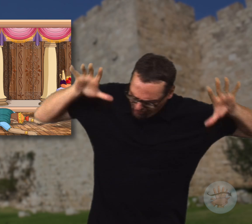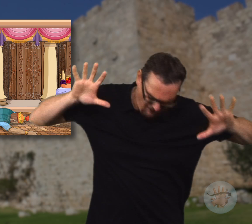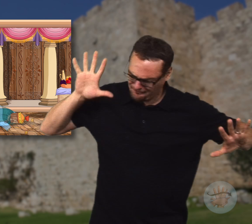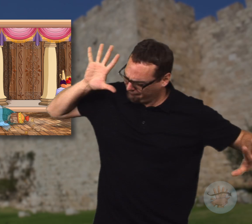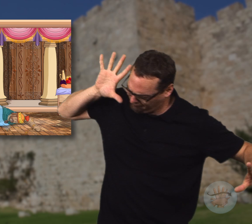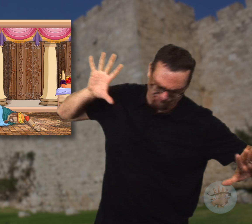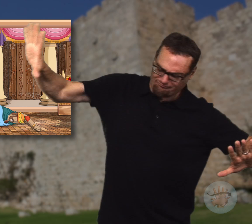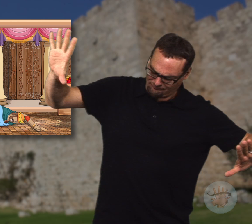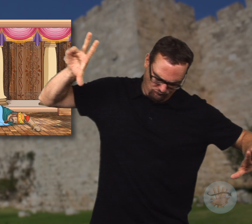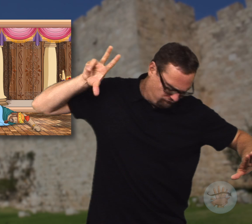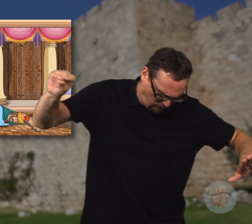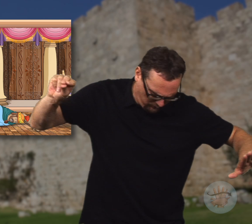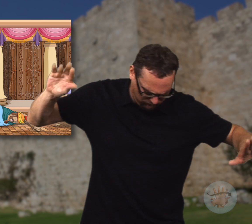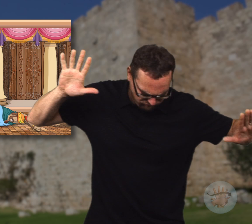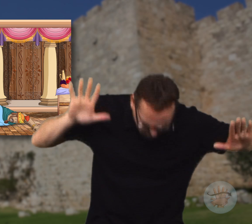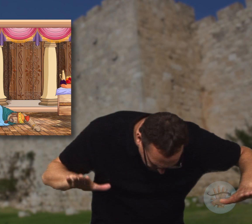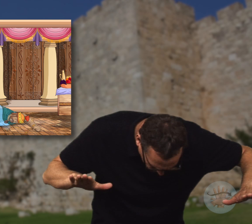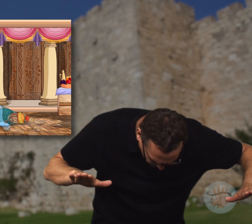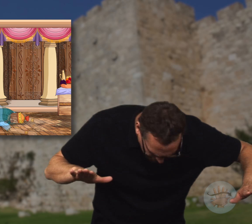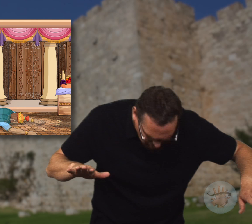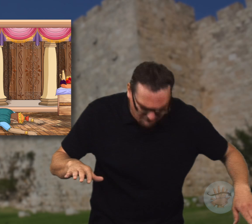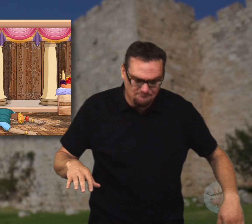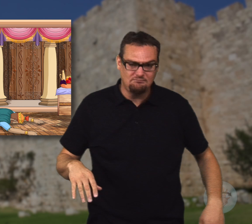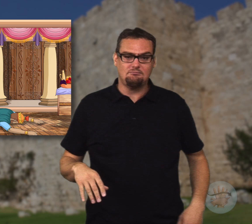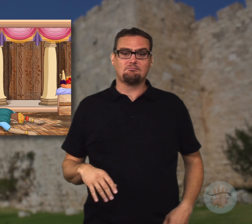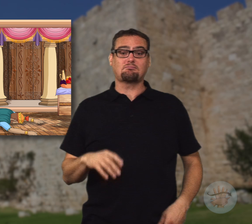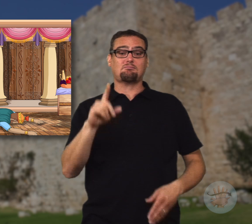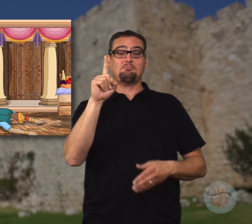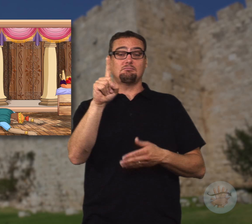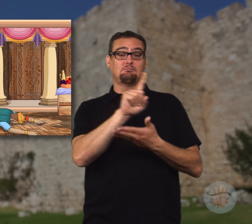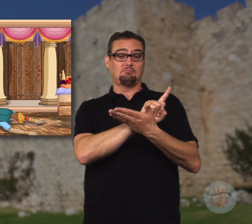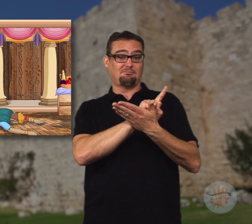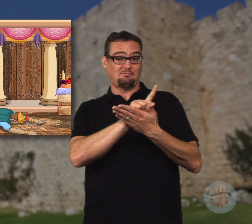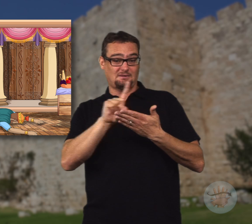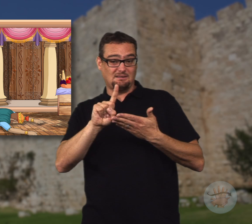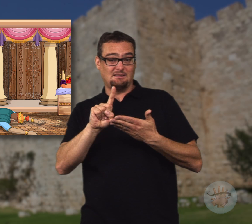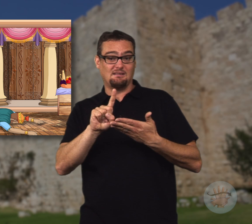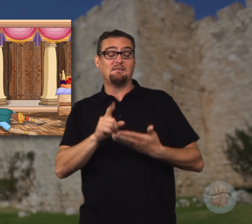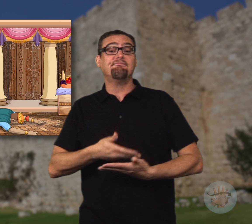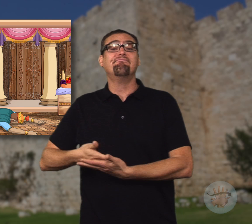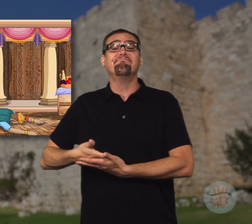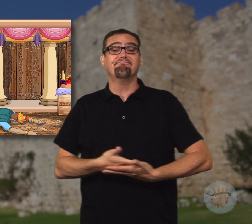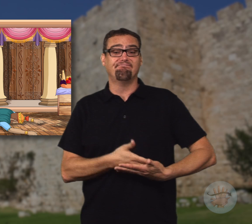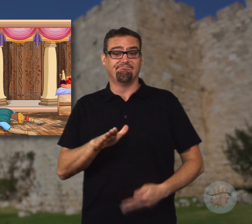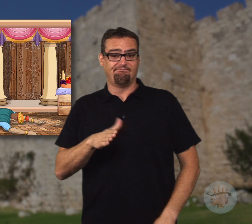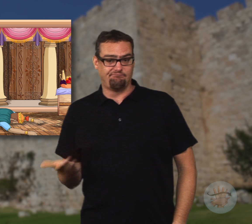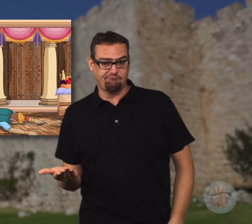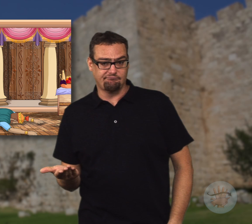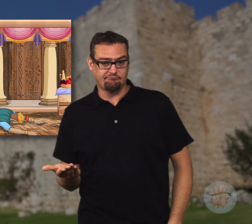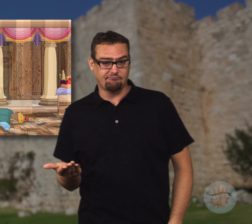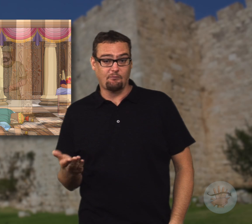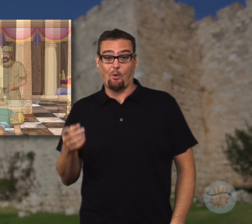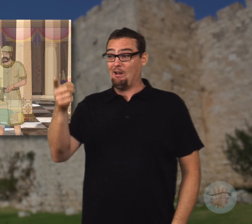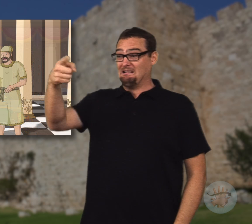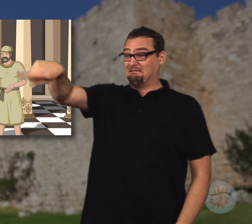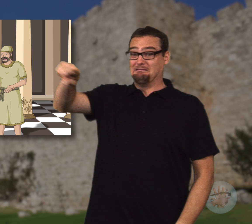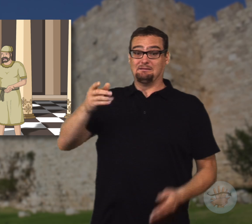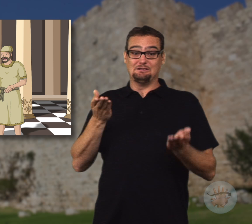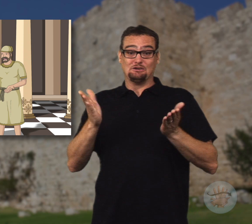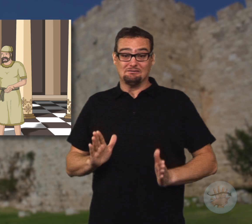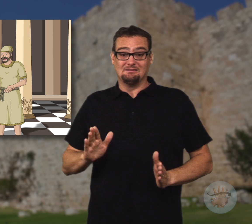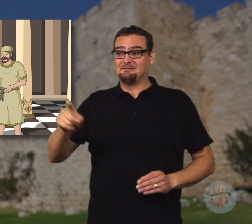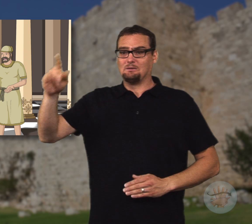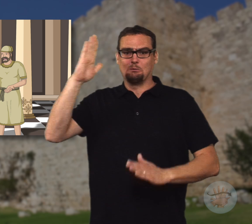On the seventh day the child died.